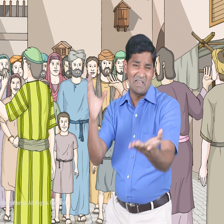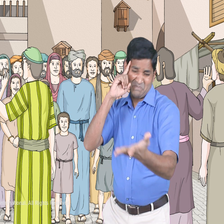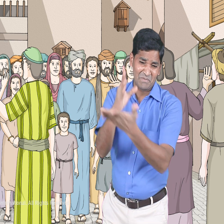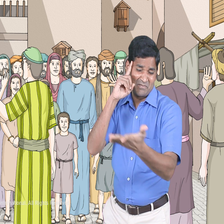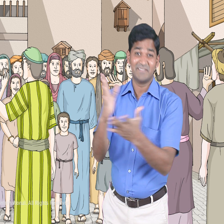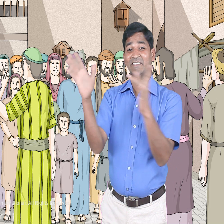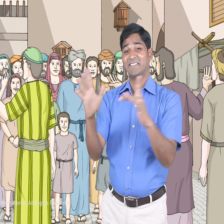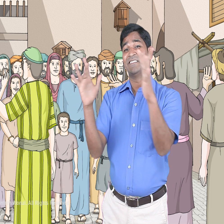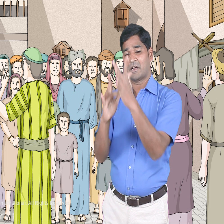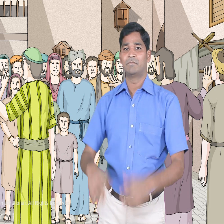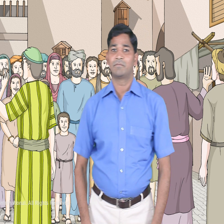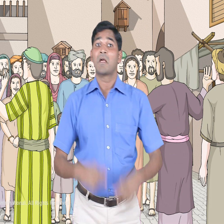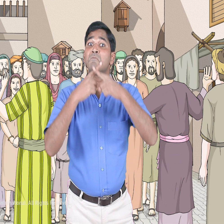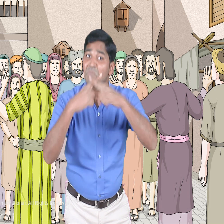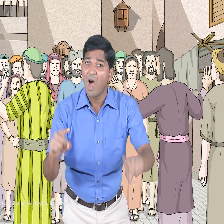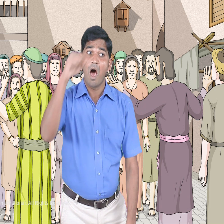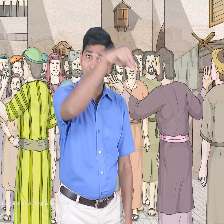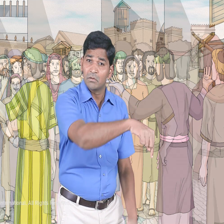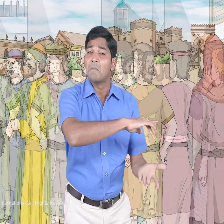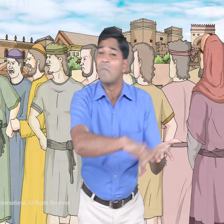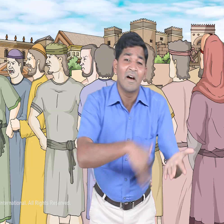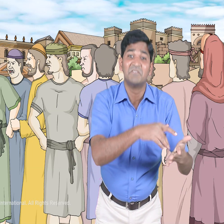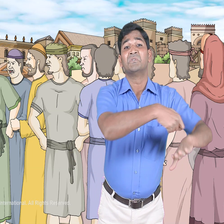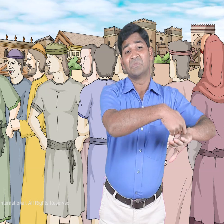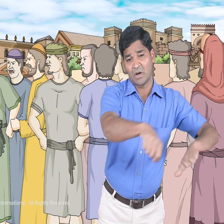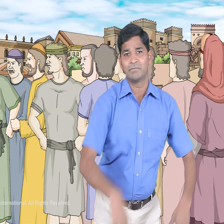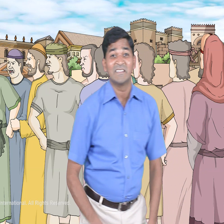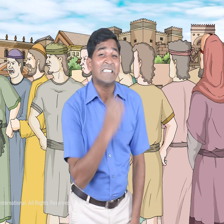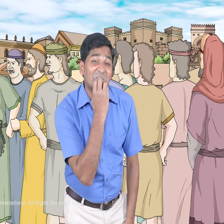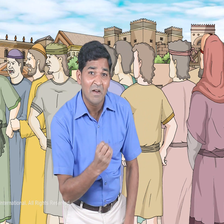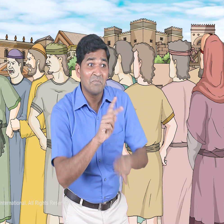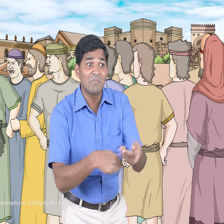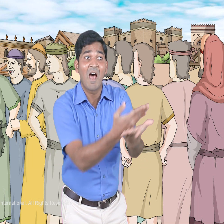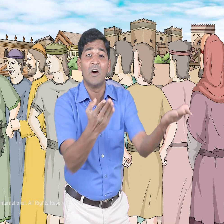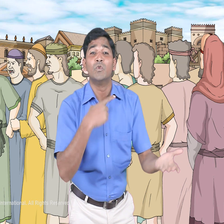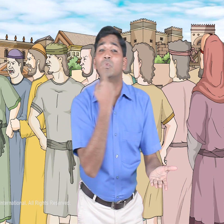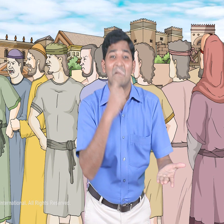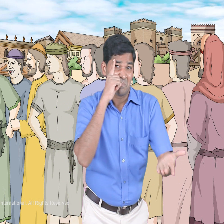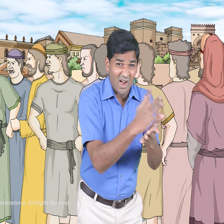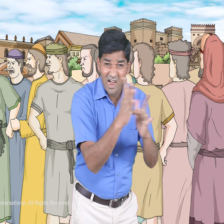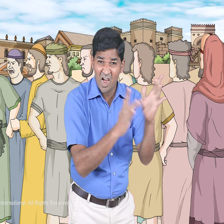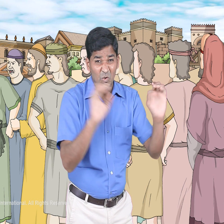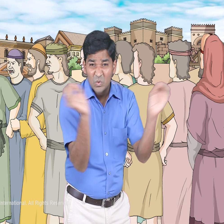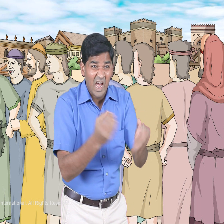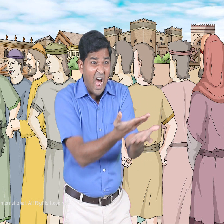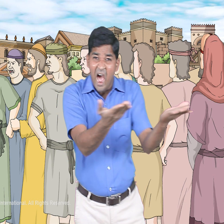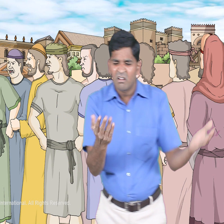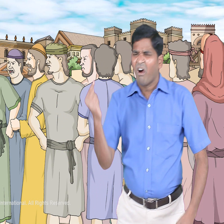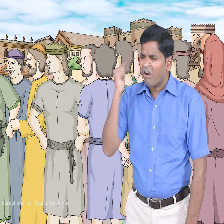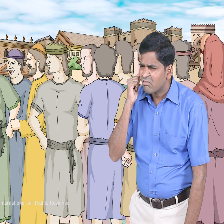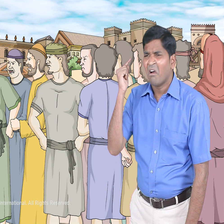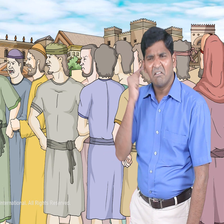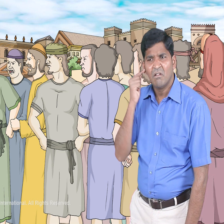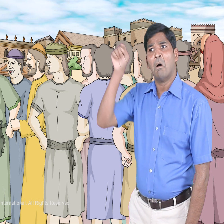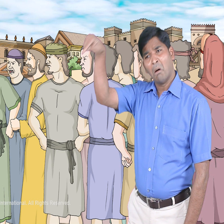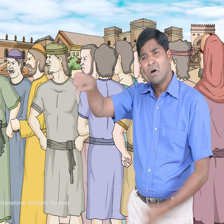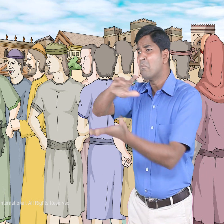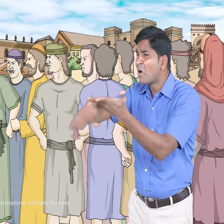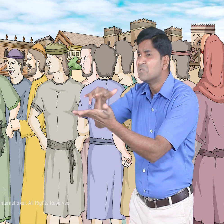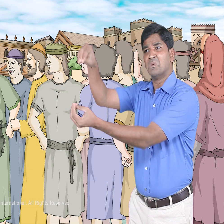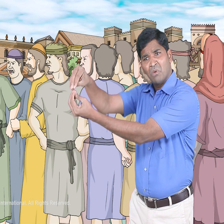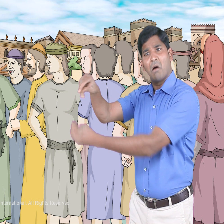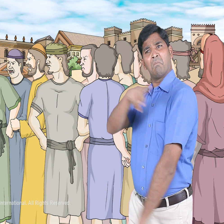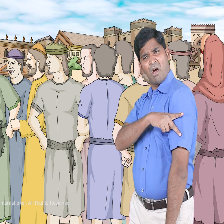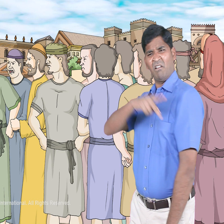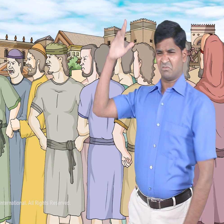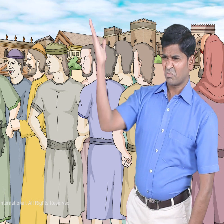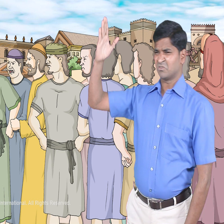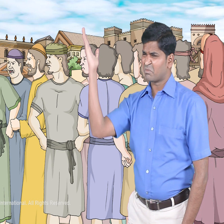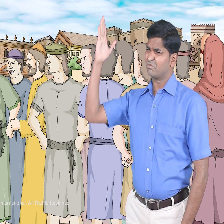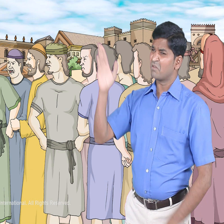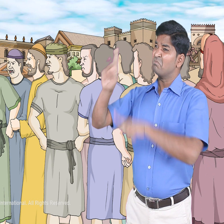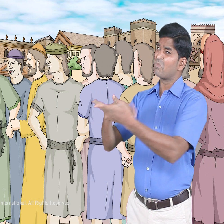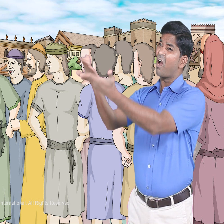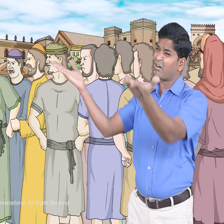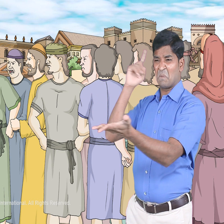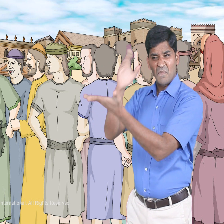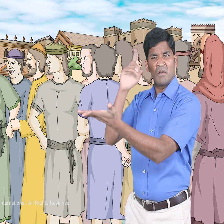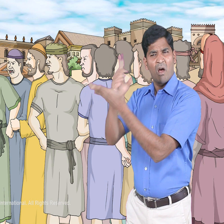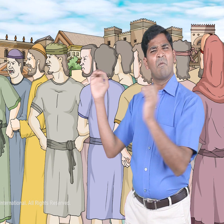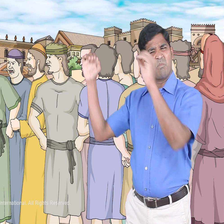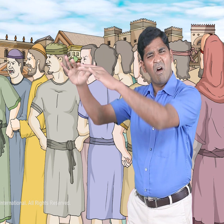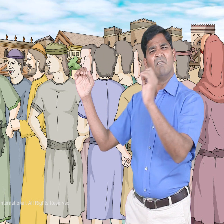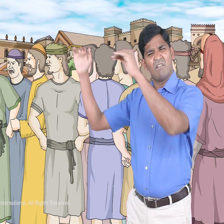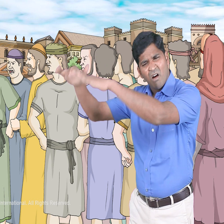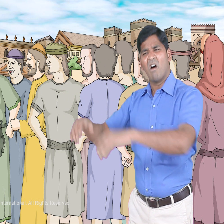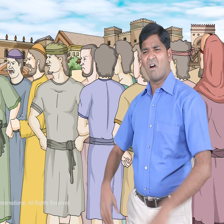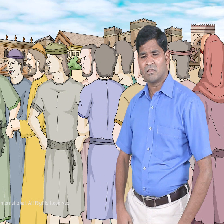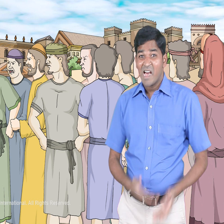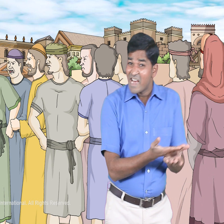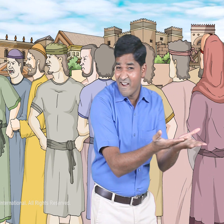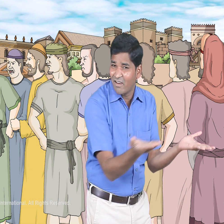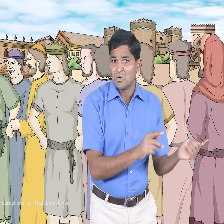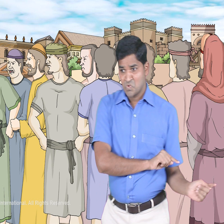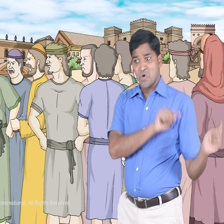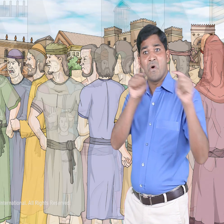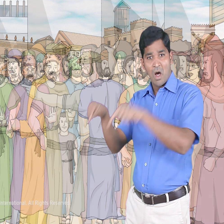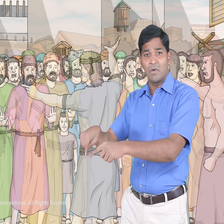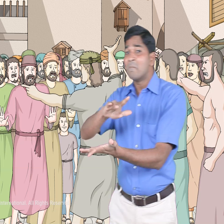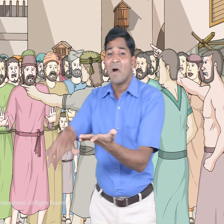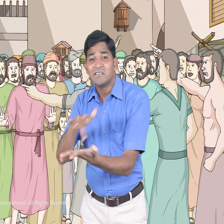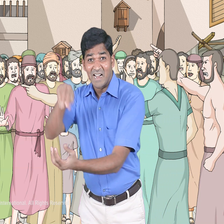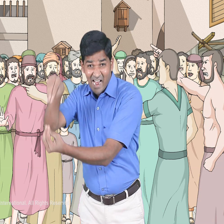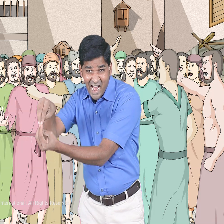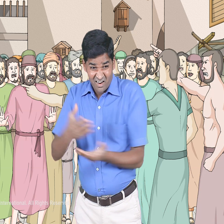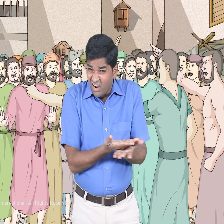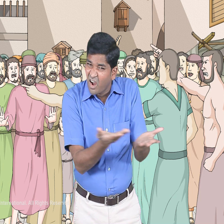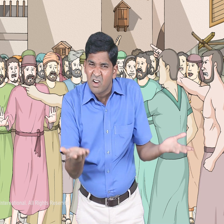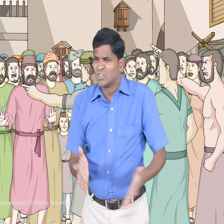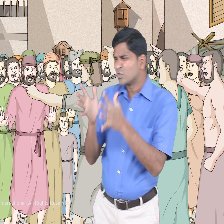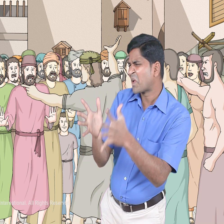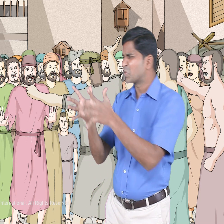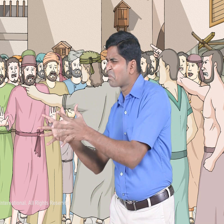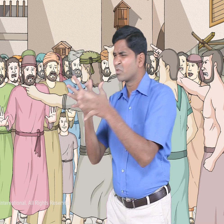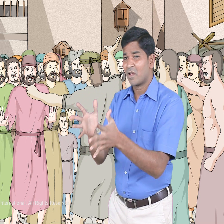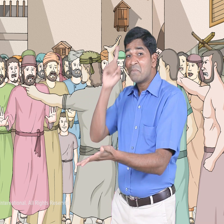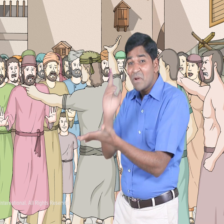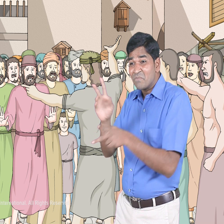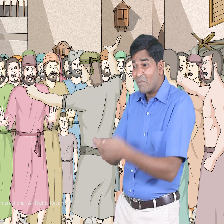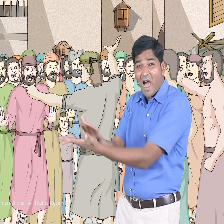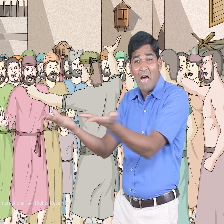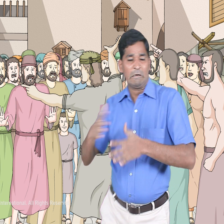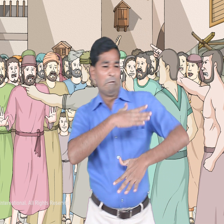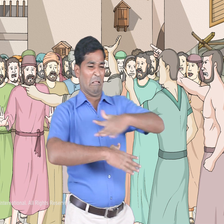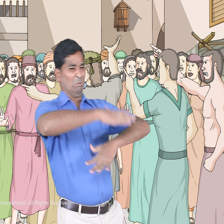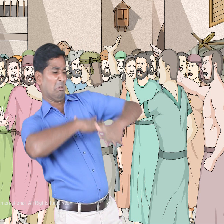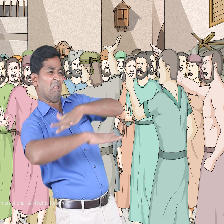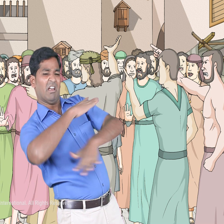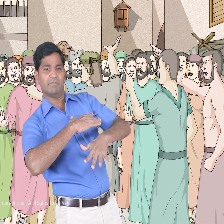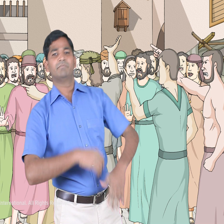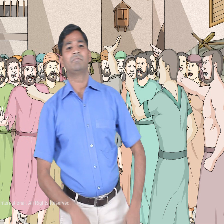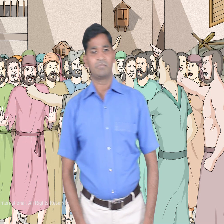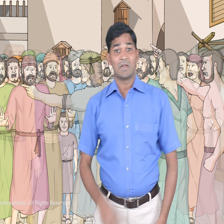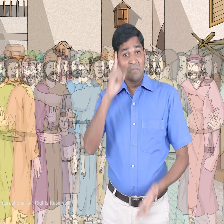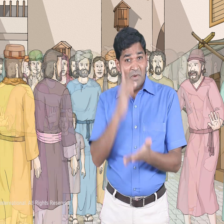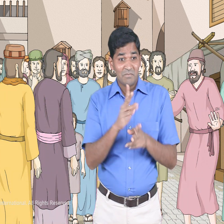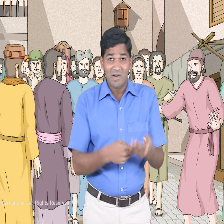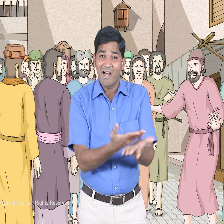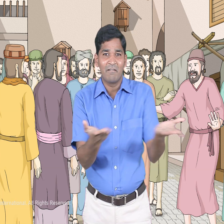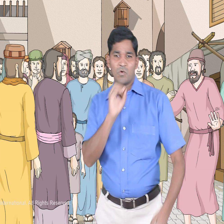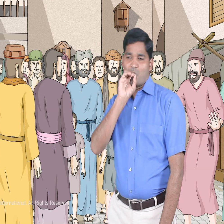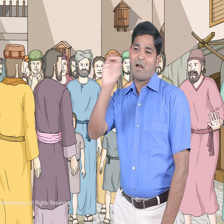But when the Jews from Thessalonica learned that Paul was also proclaiming the word of God in Berea, they went there themselves to incite and agitate the crowds.